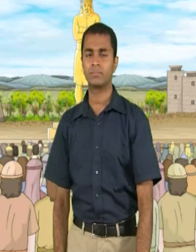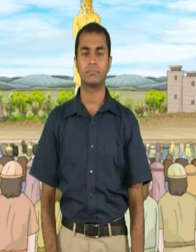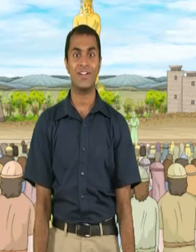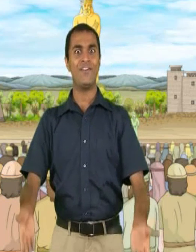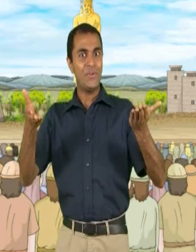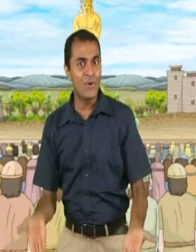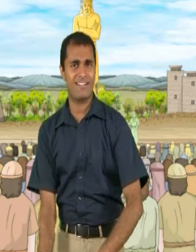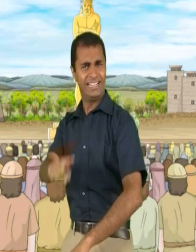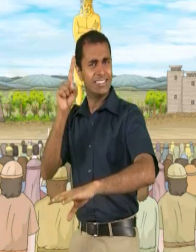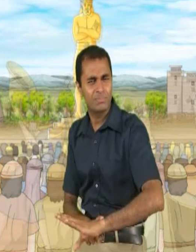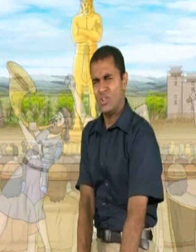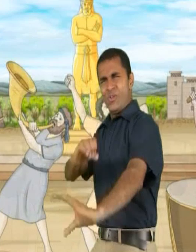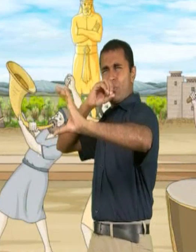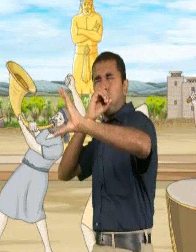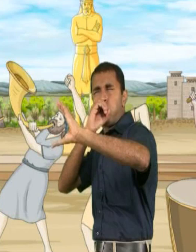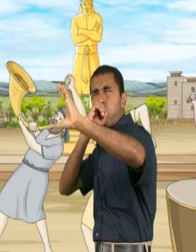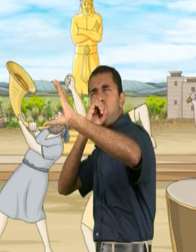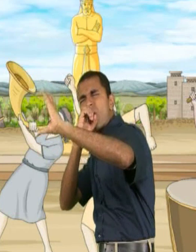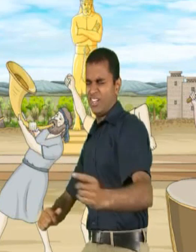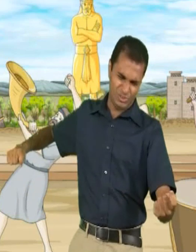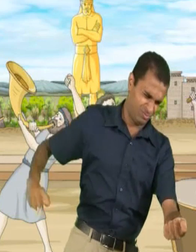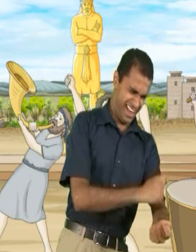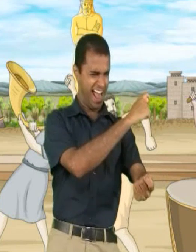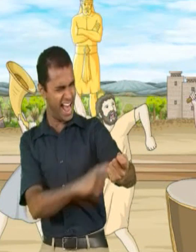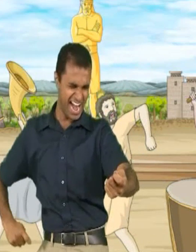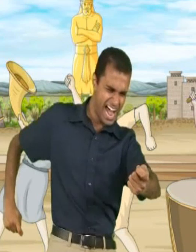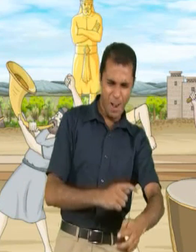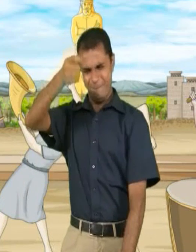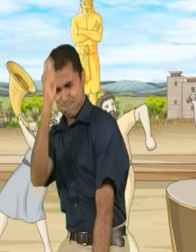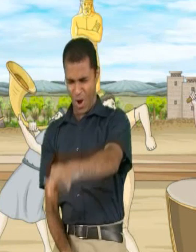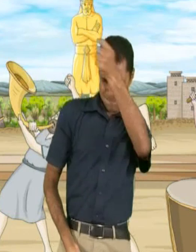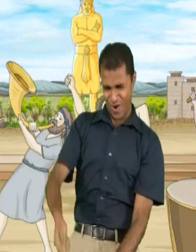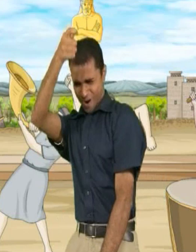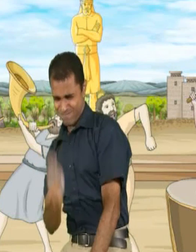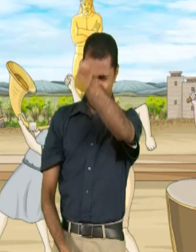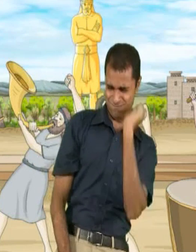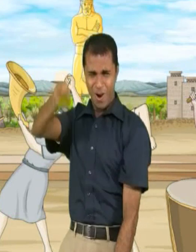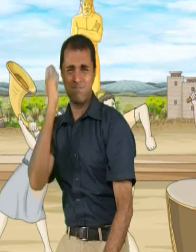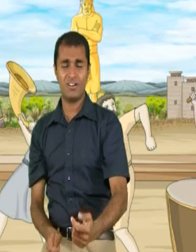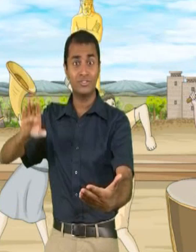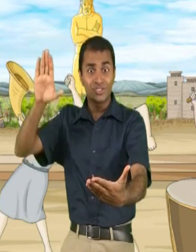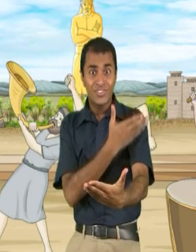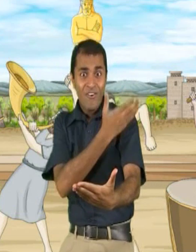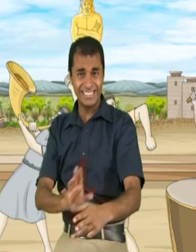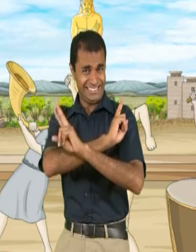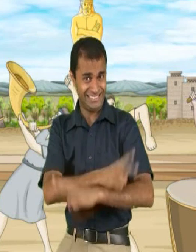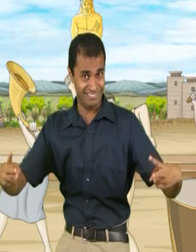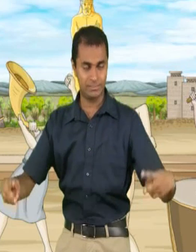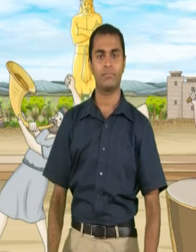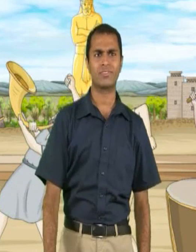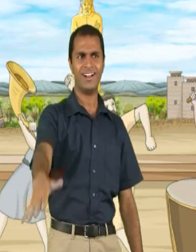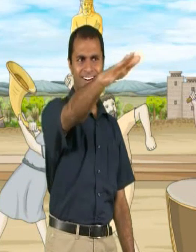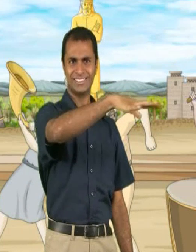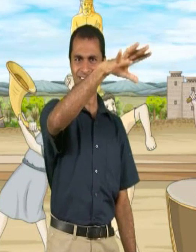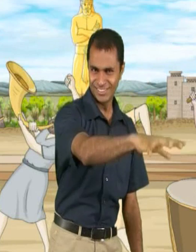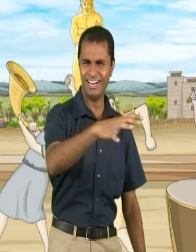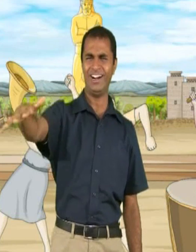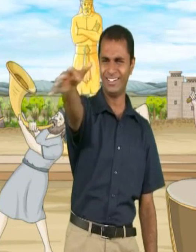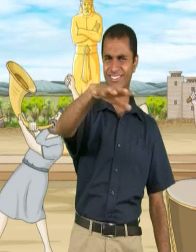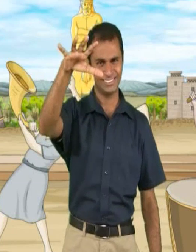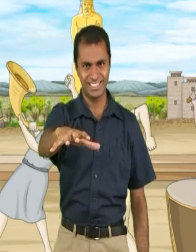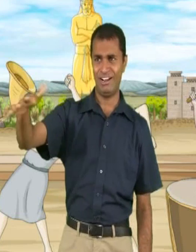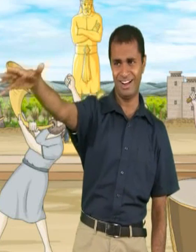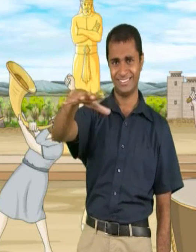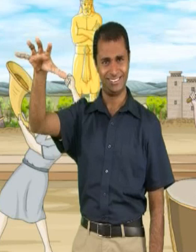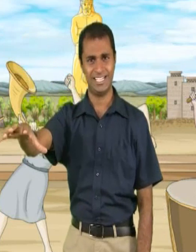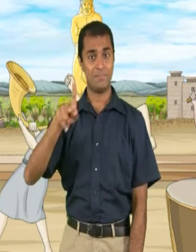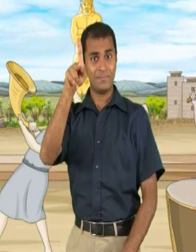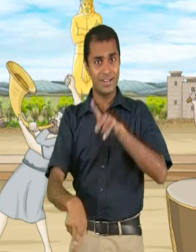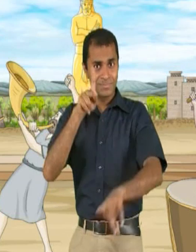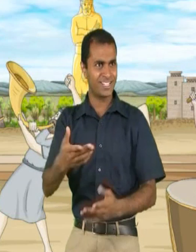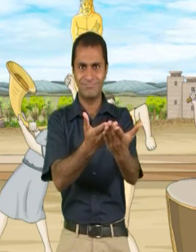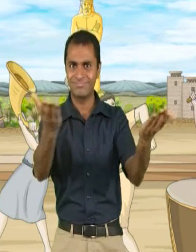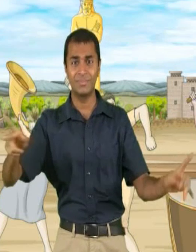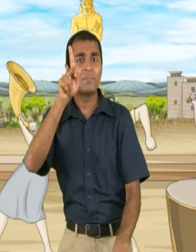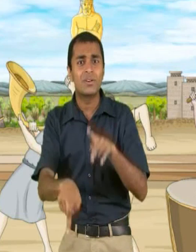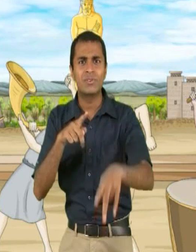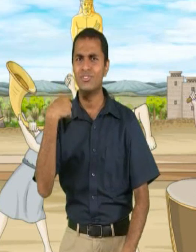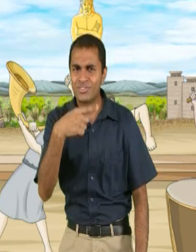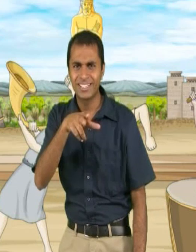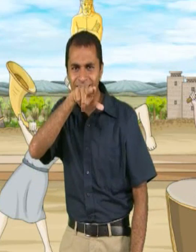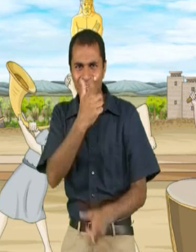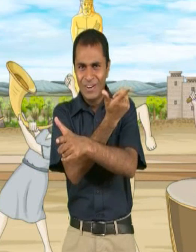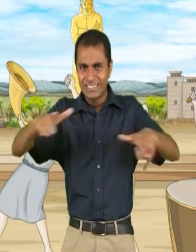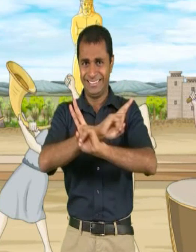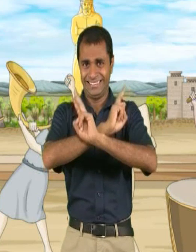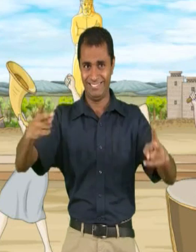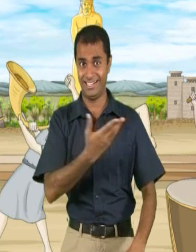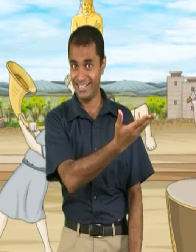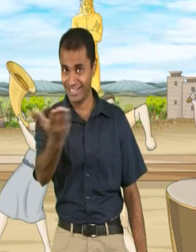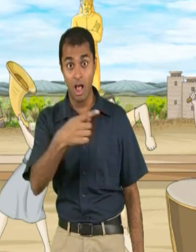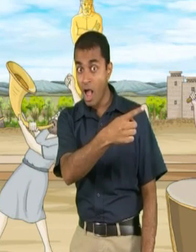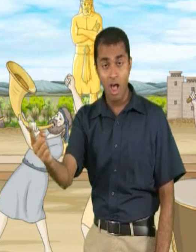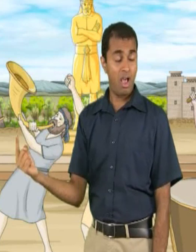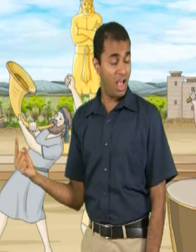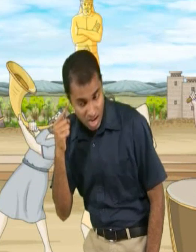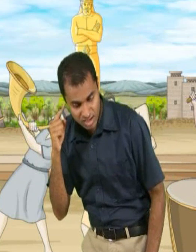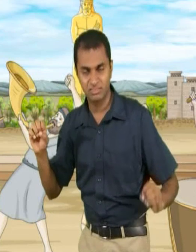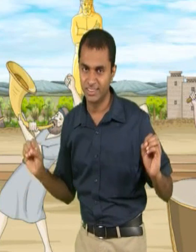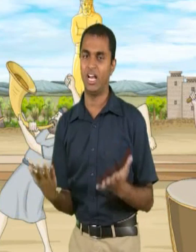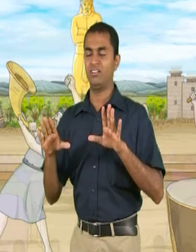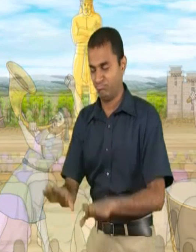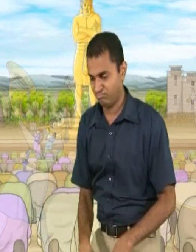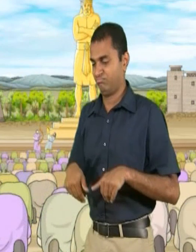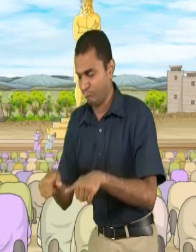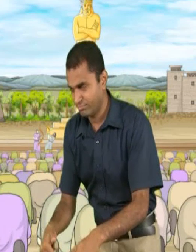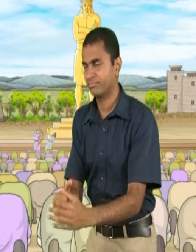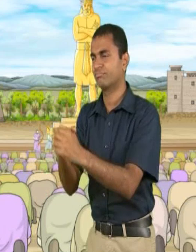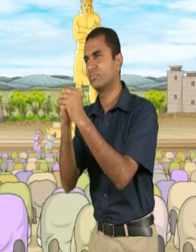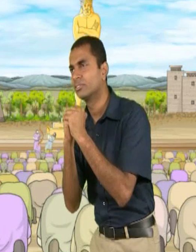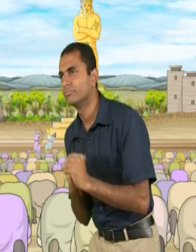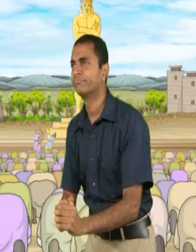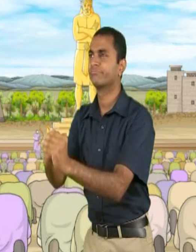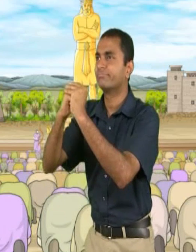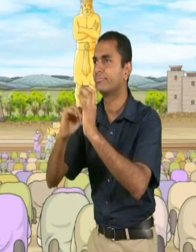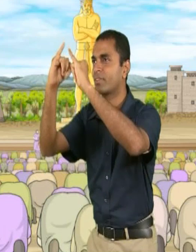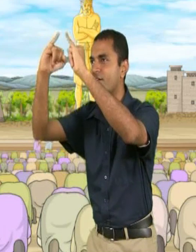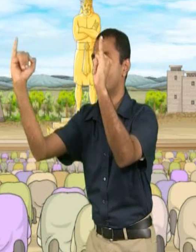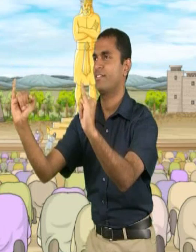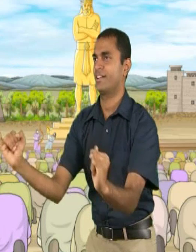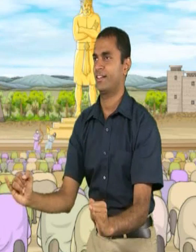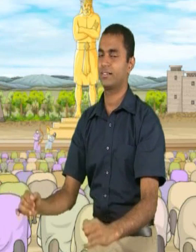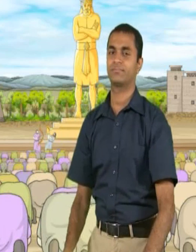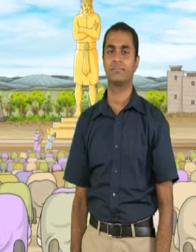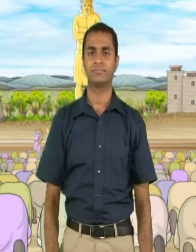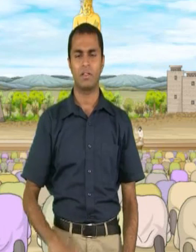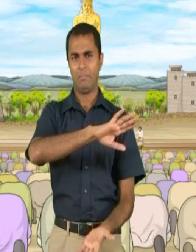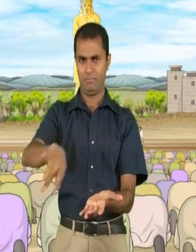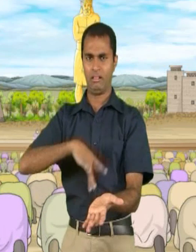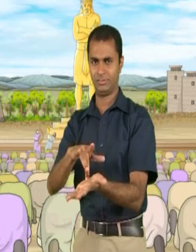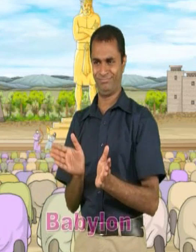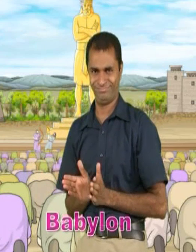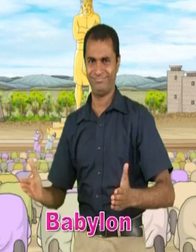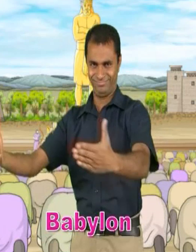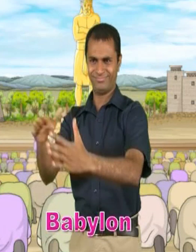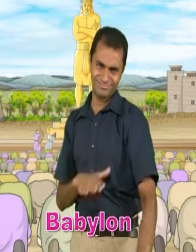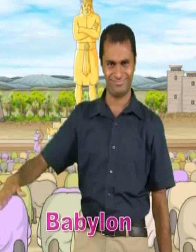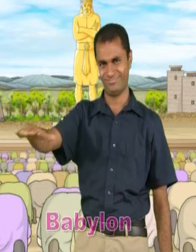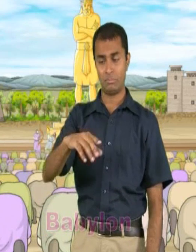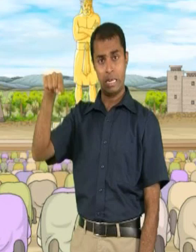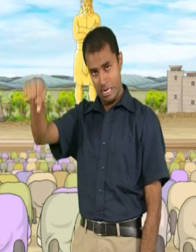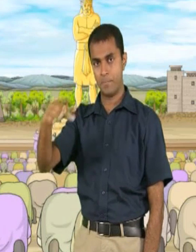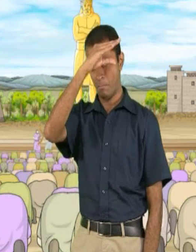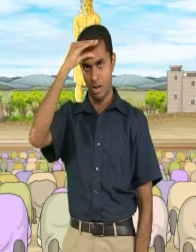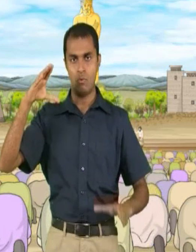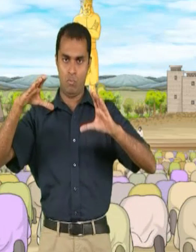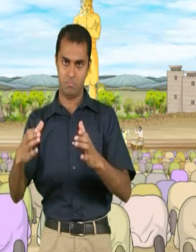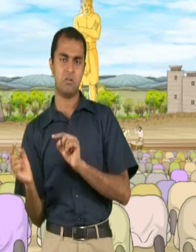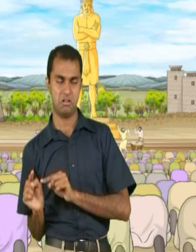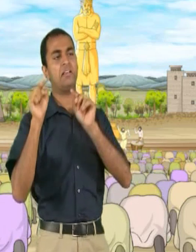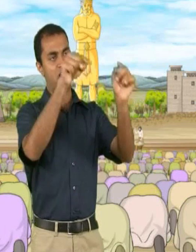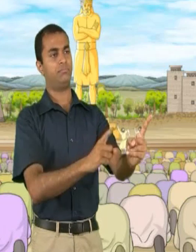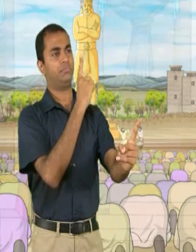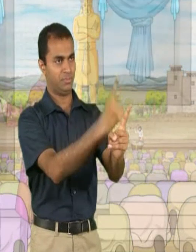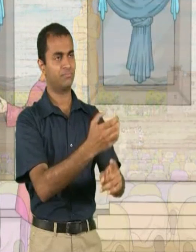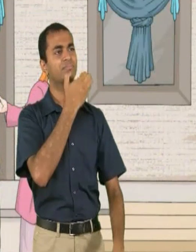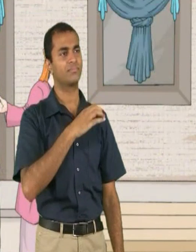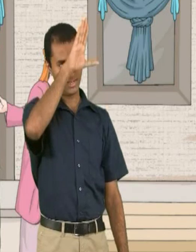Therefore, as soon as all the people heard the sound of the horn, flute, zither, lyre, harp, and all kinds of music, the people of every nation and language would fall down and worship the golden statue that King Nebuchadnezzar had set up.